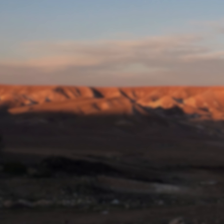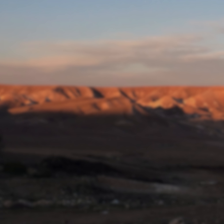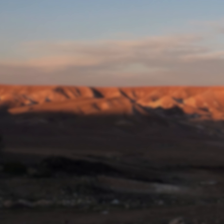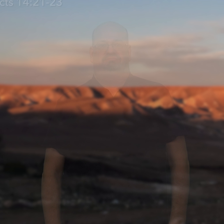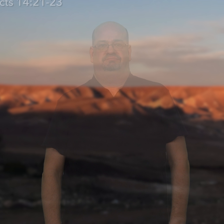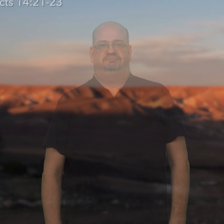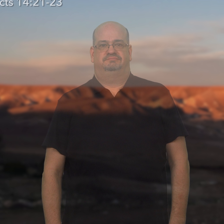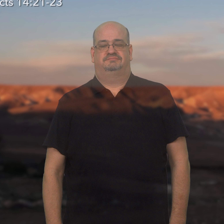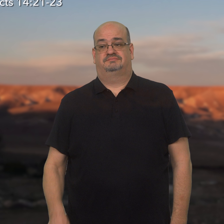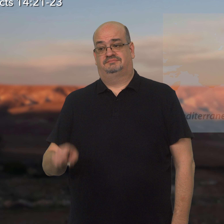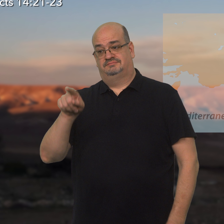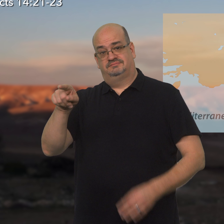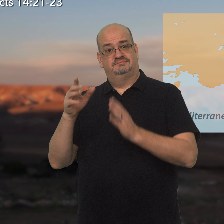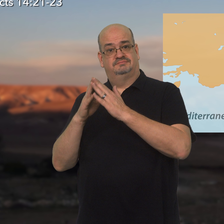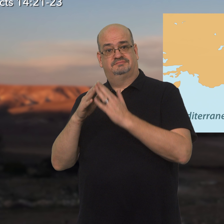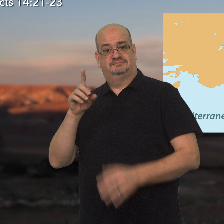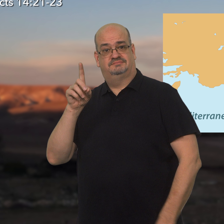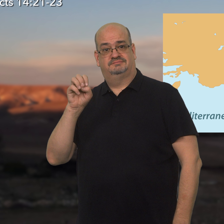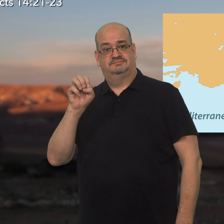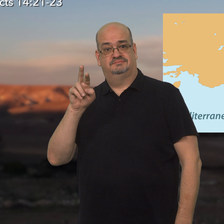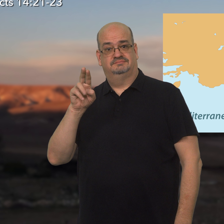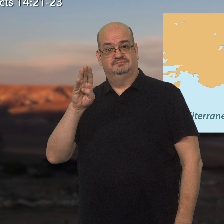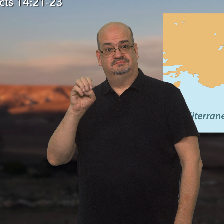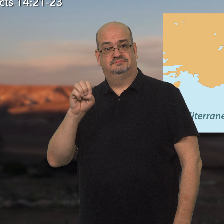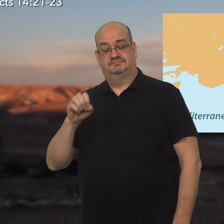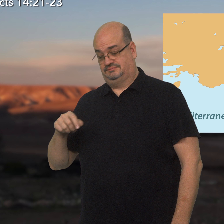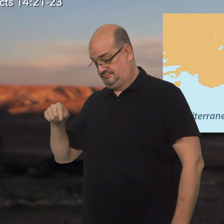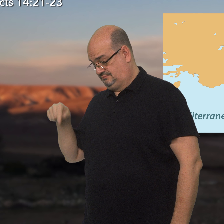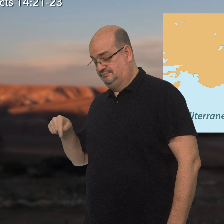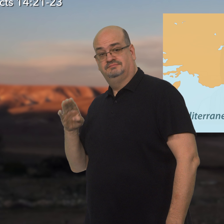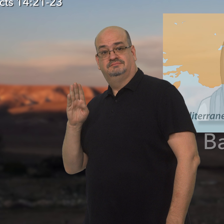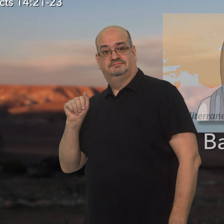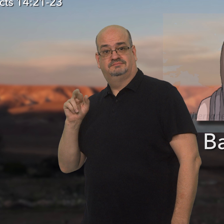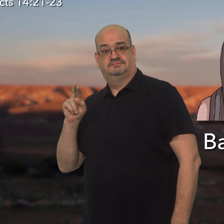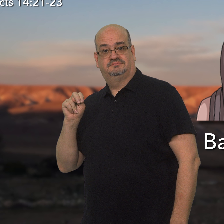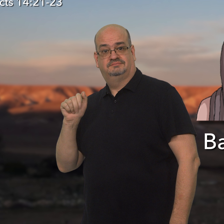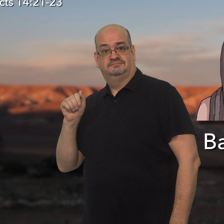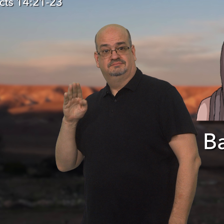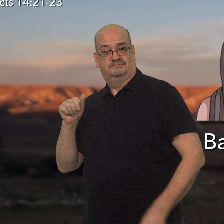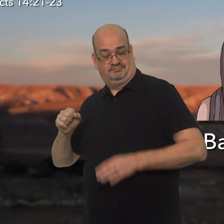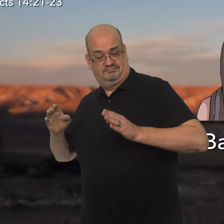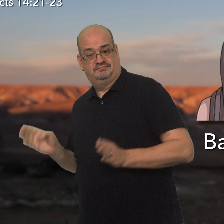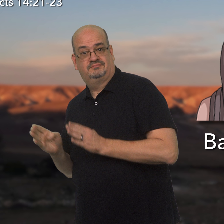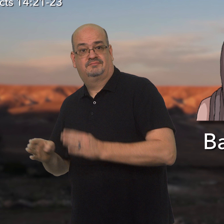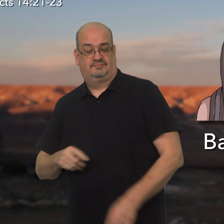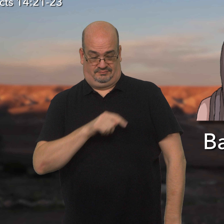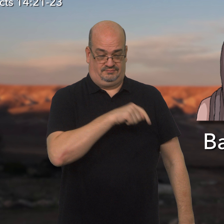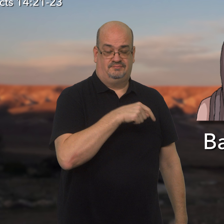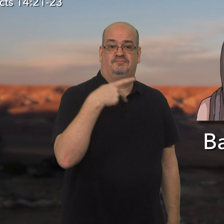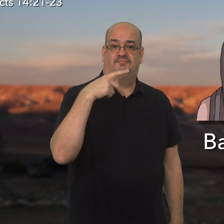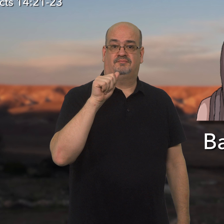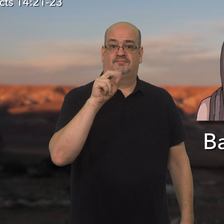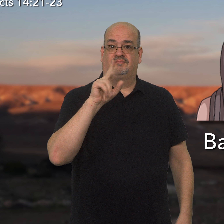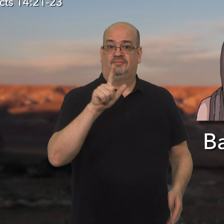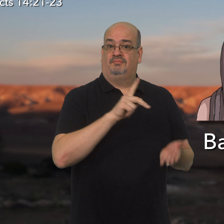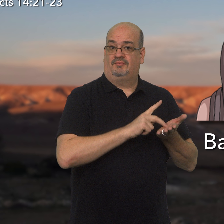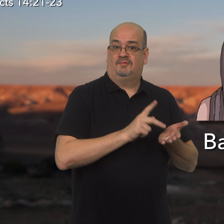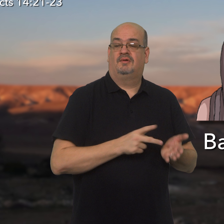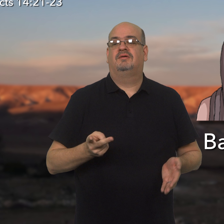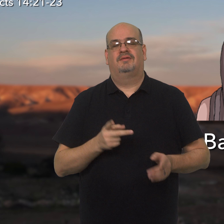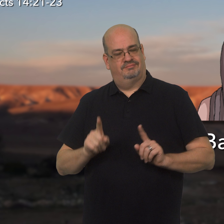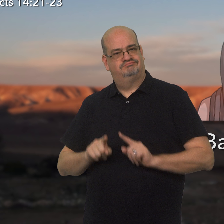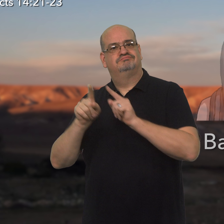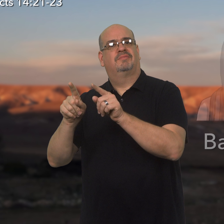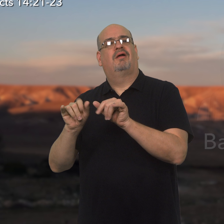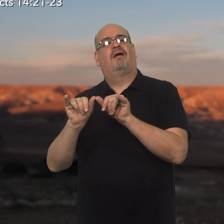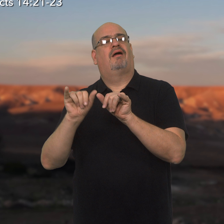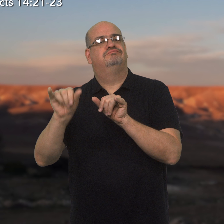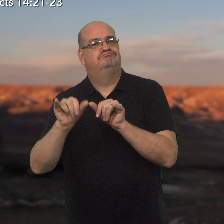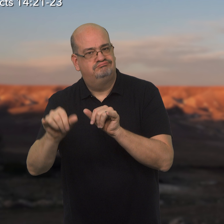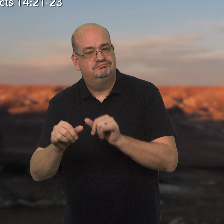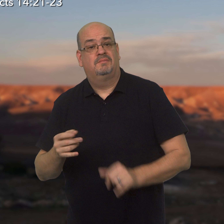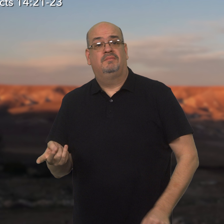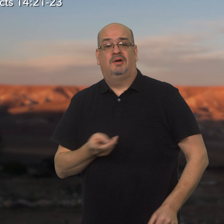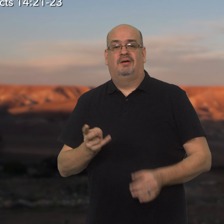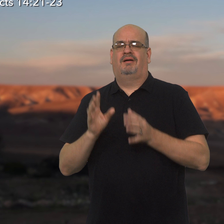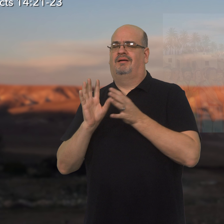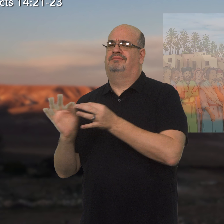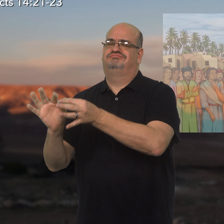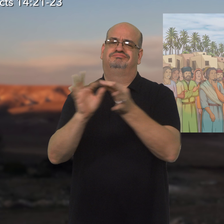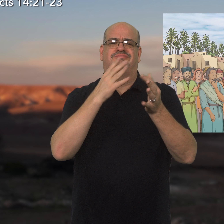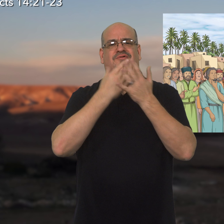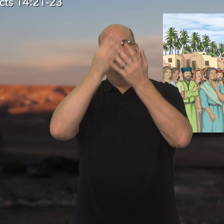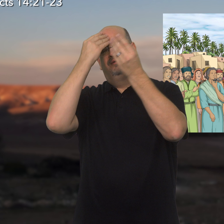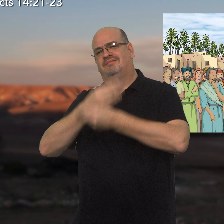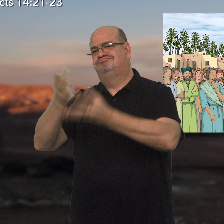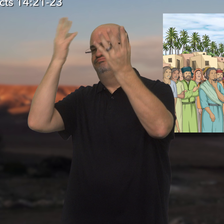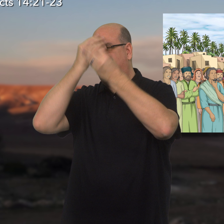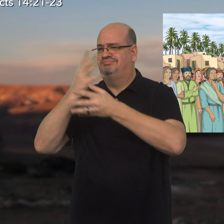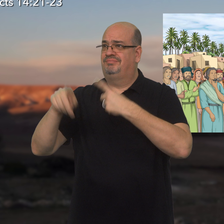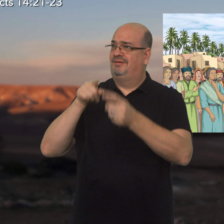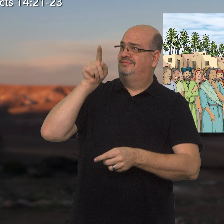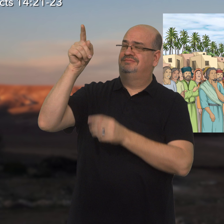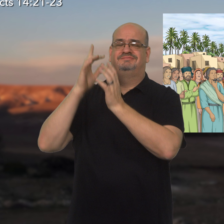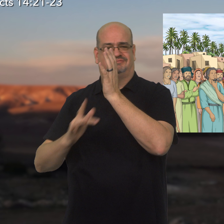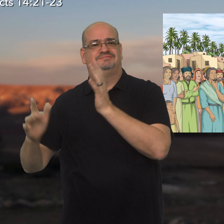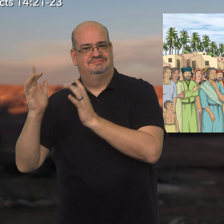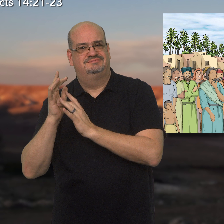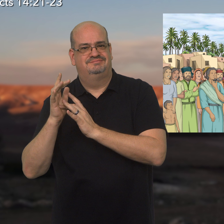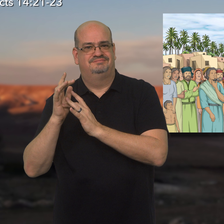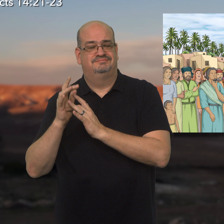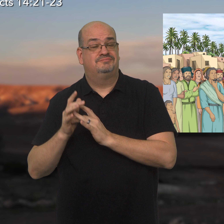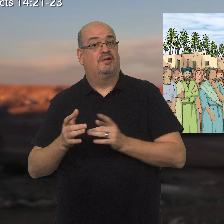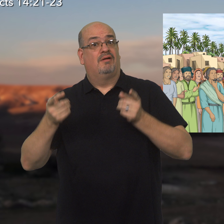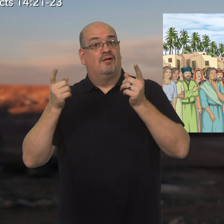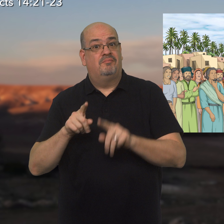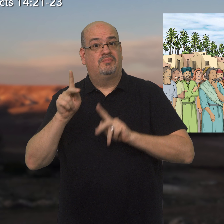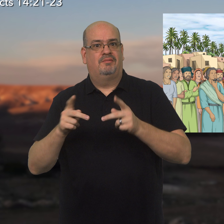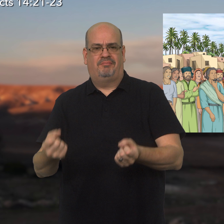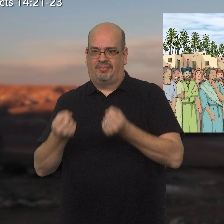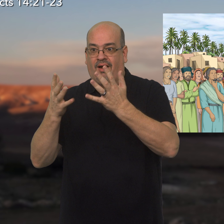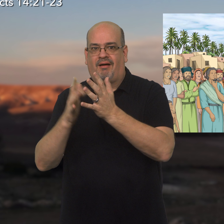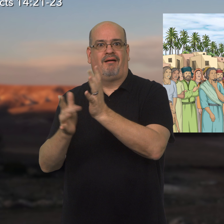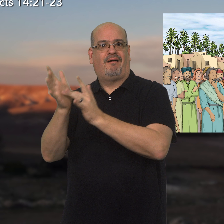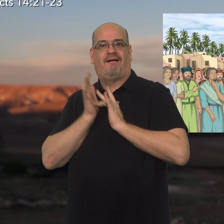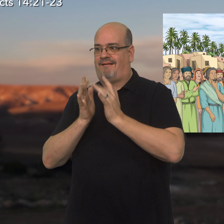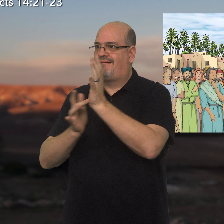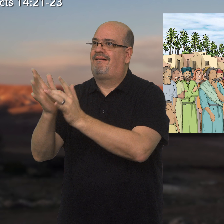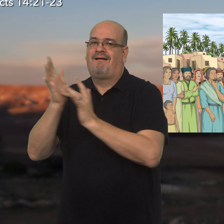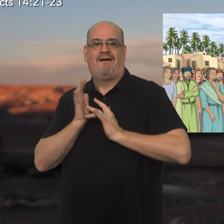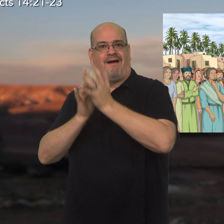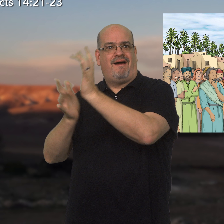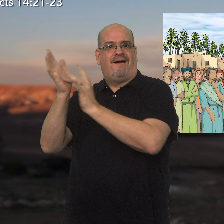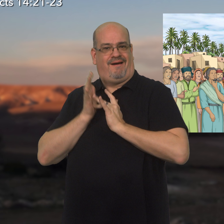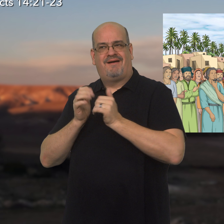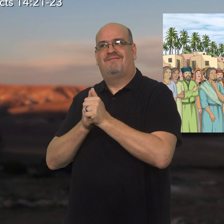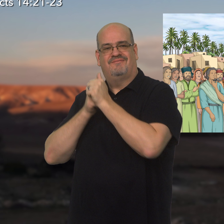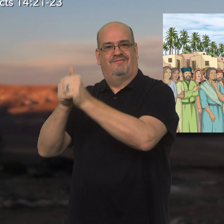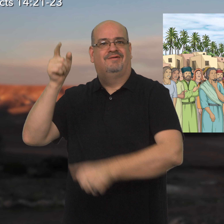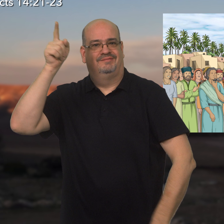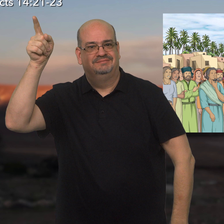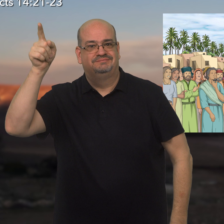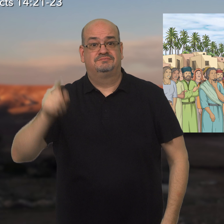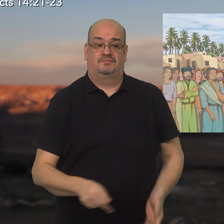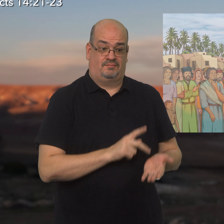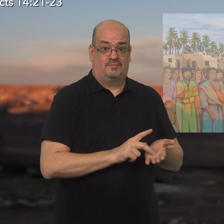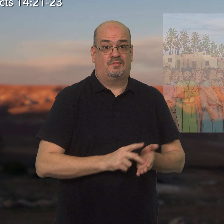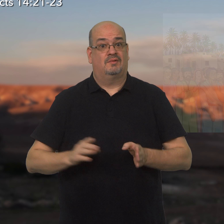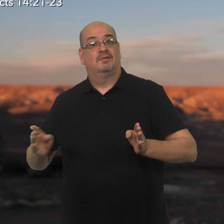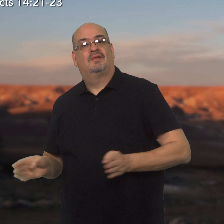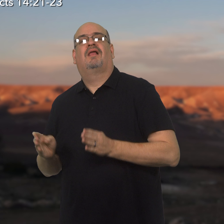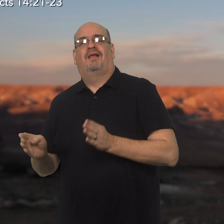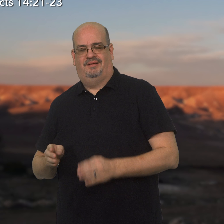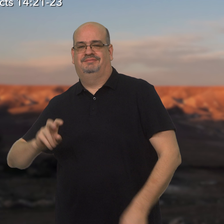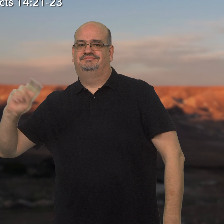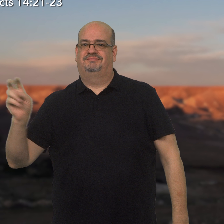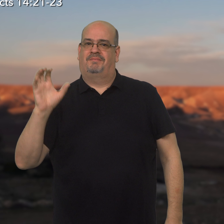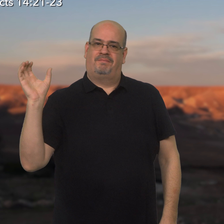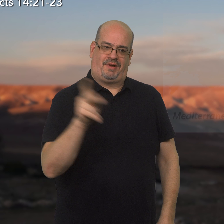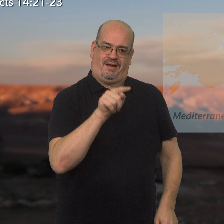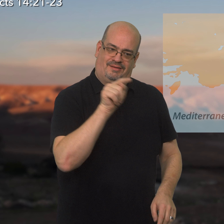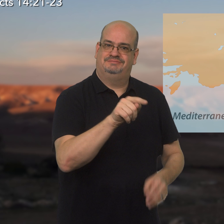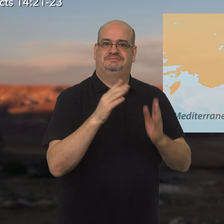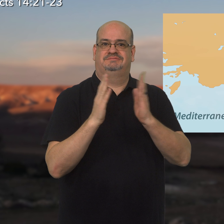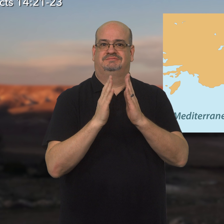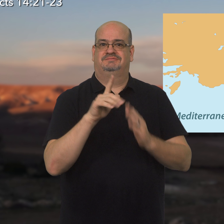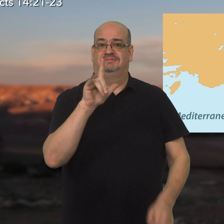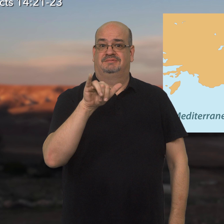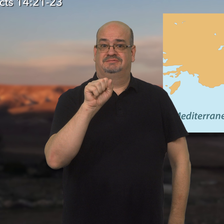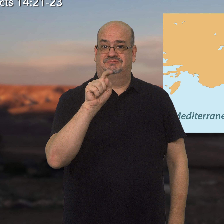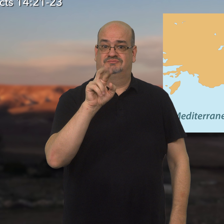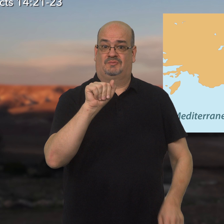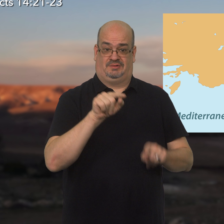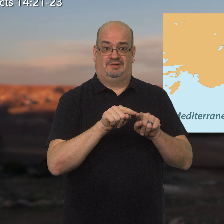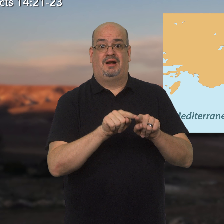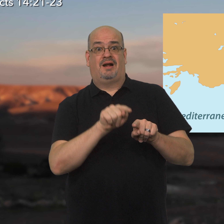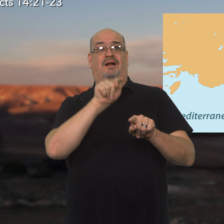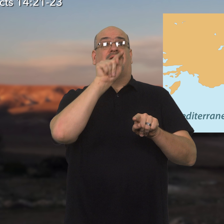They preached the gospel to that city and made many disciples.